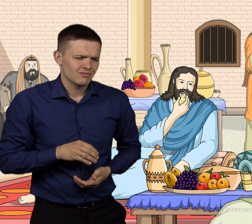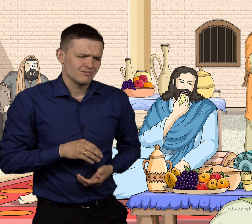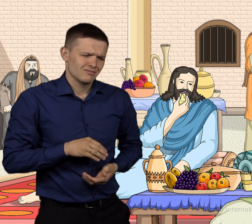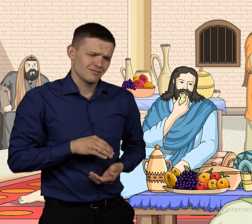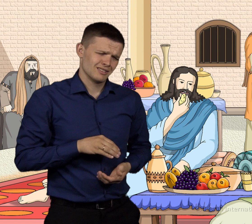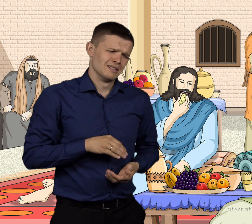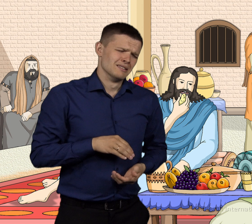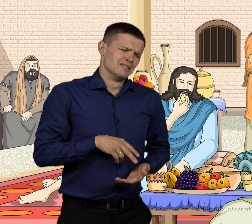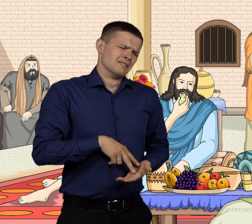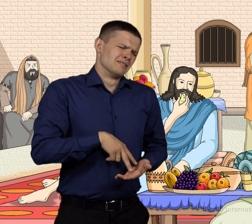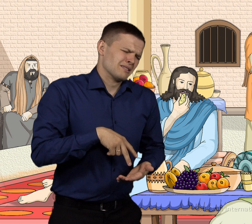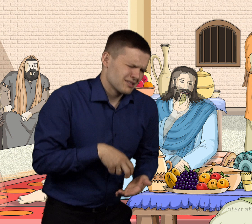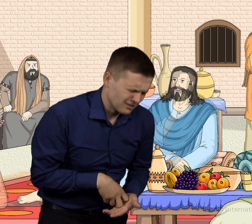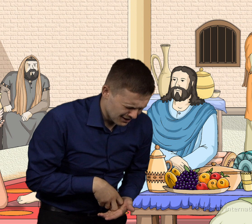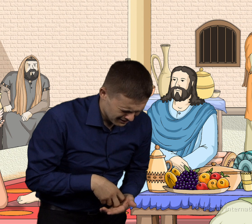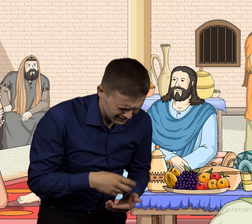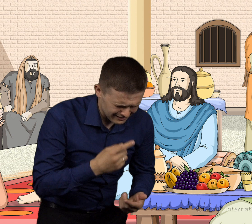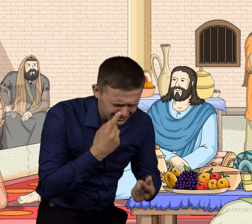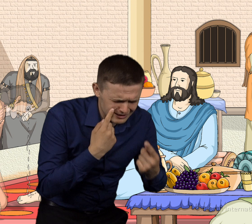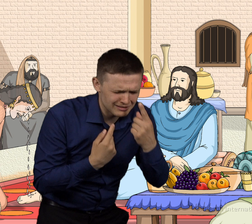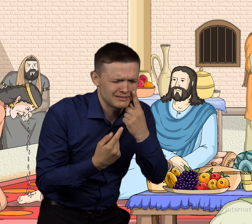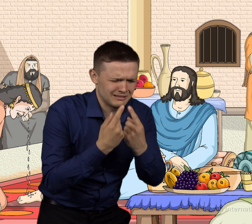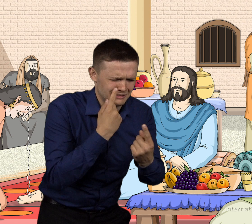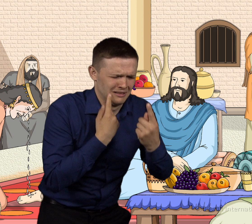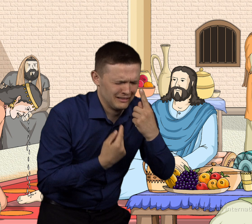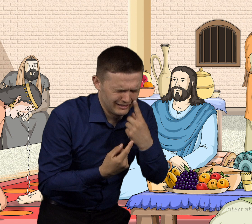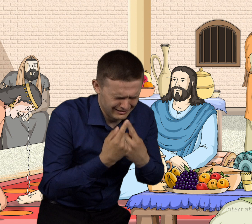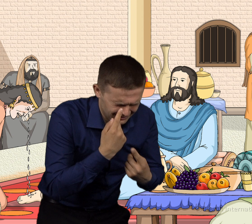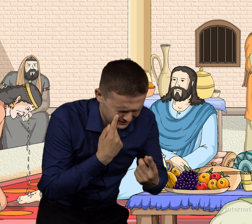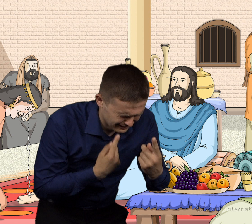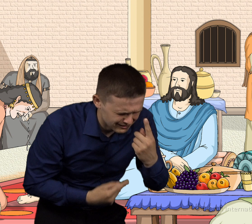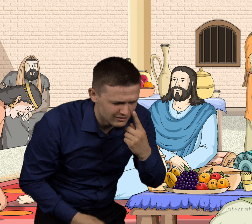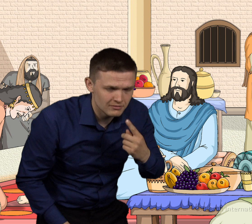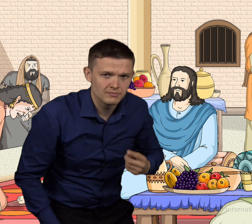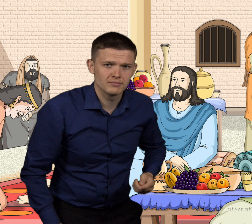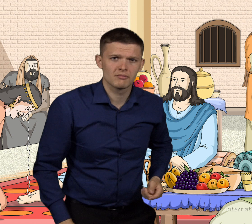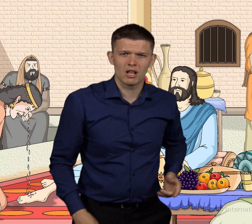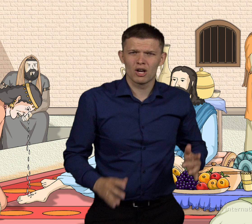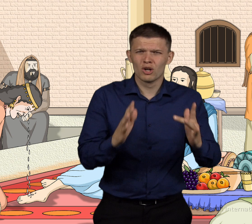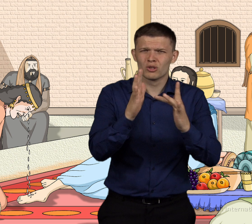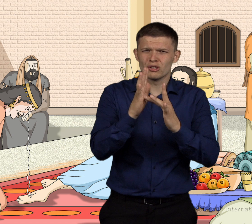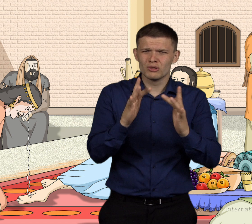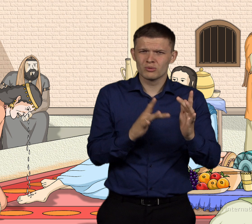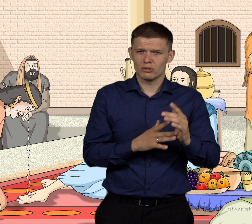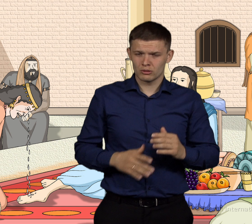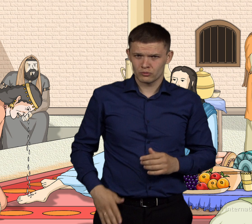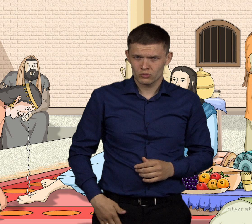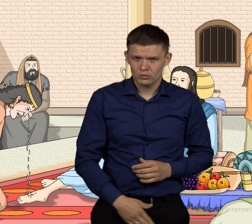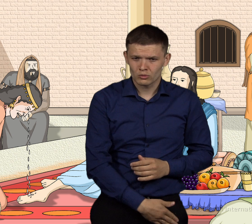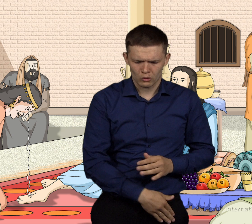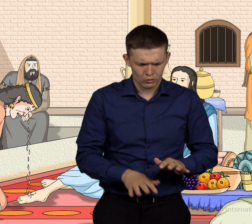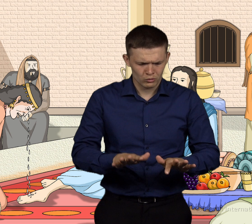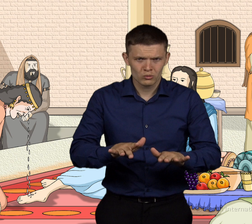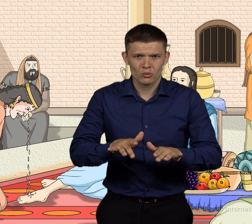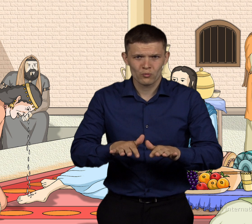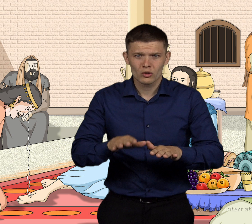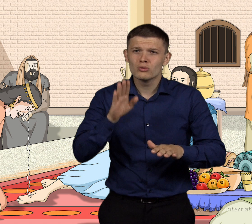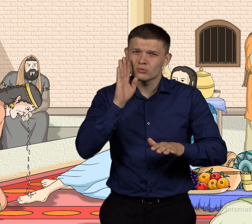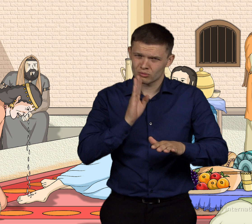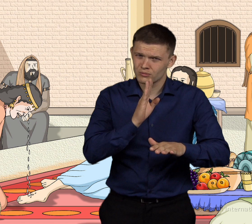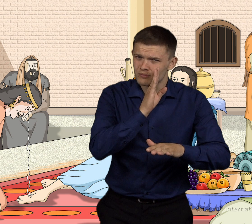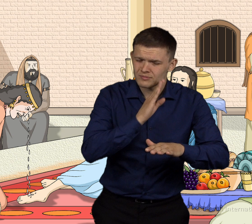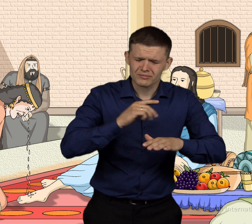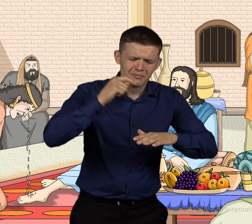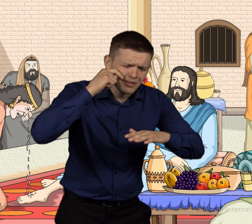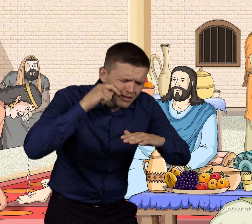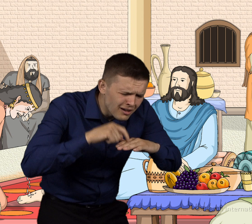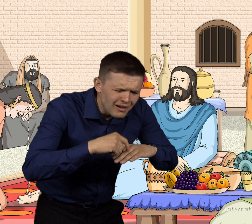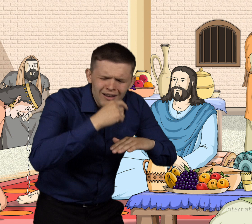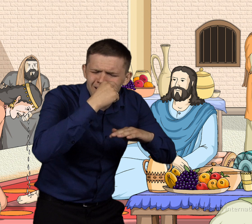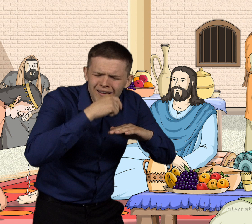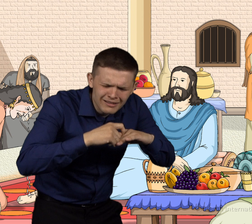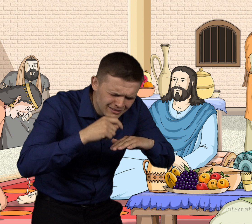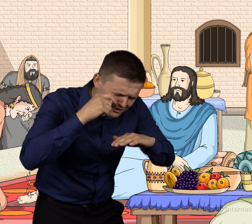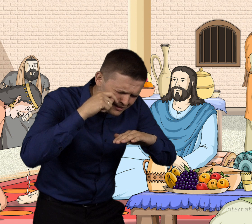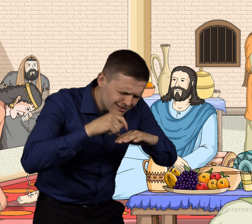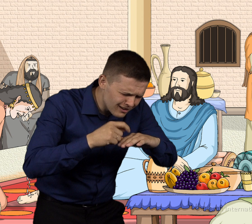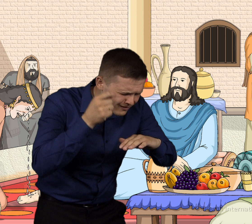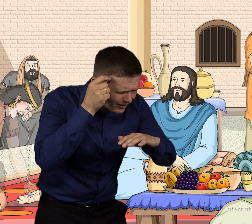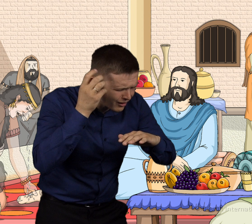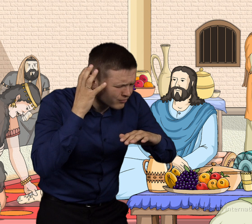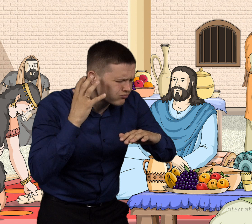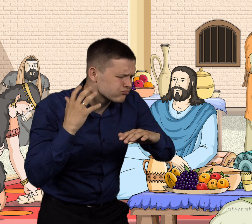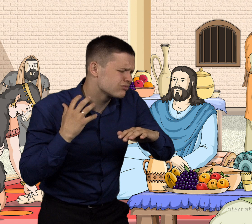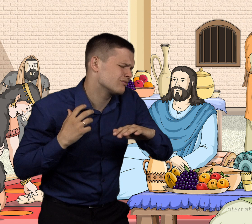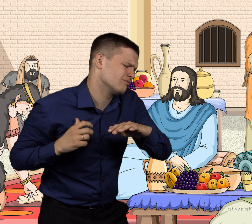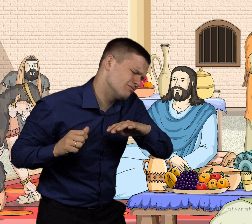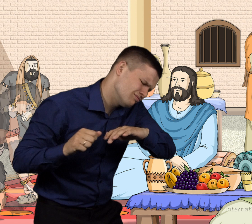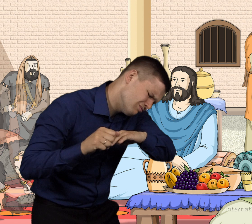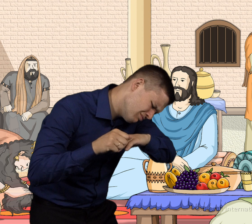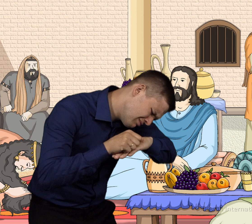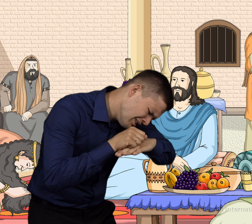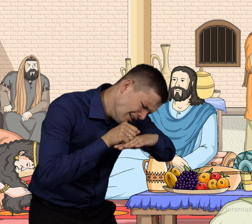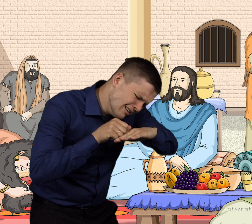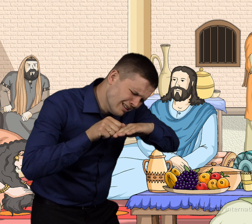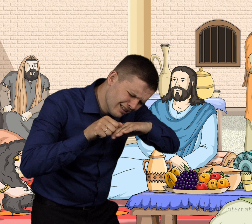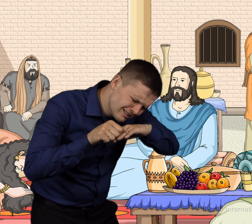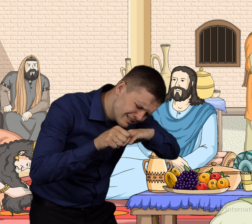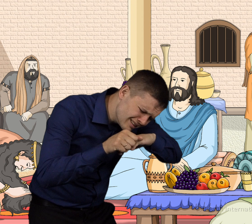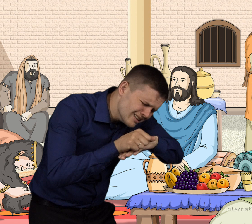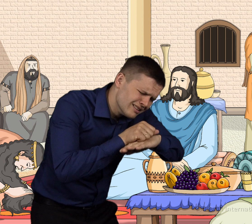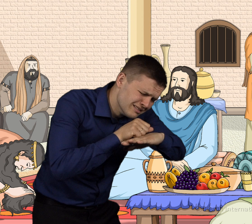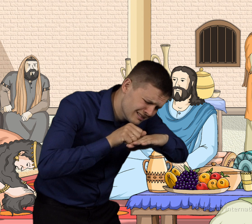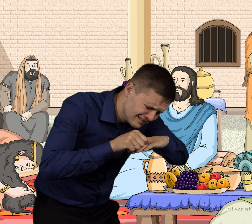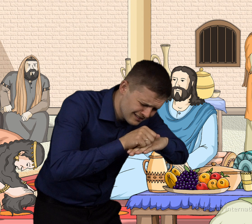As she stood behind Him at His feet weeping, she began to wet His feet with her tears and wipe them with her hair.